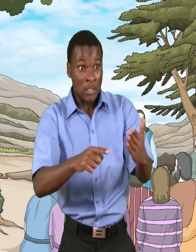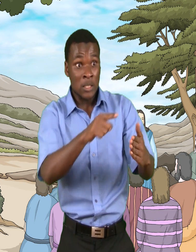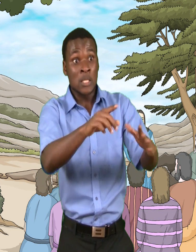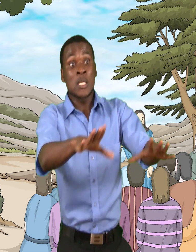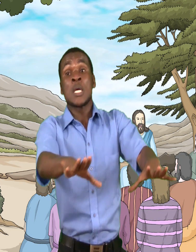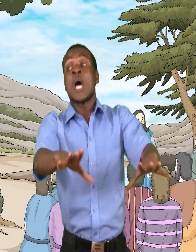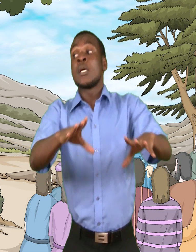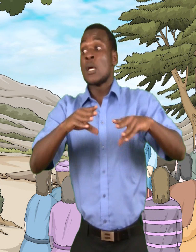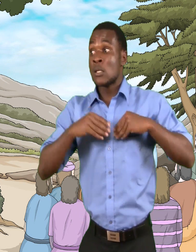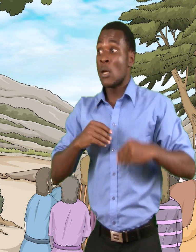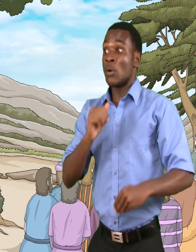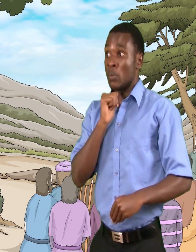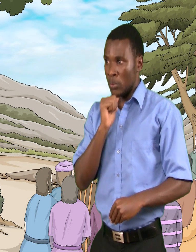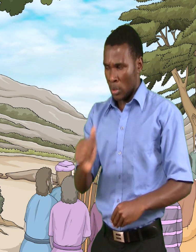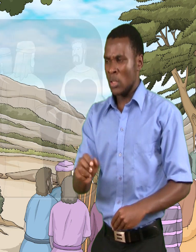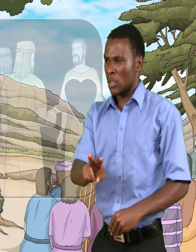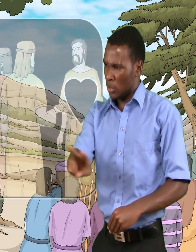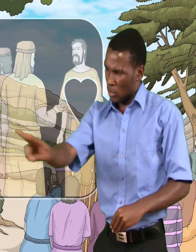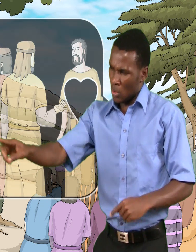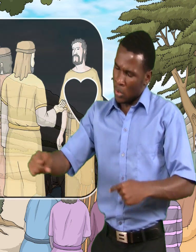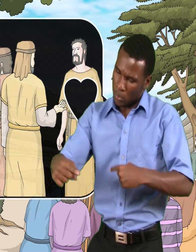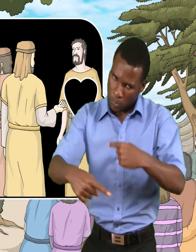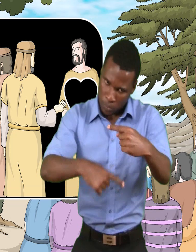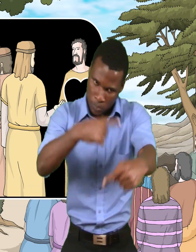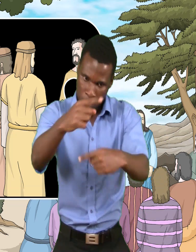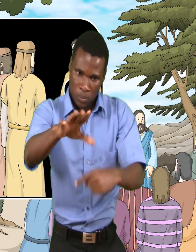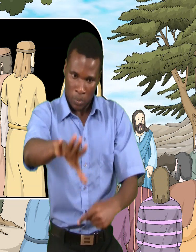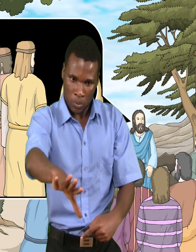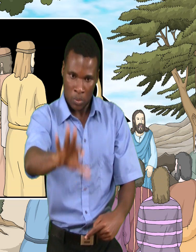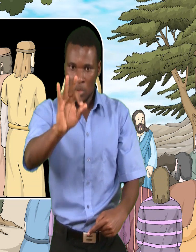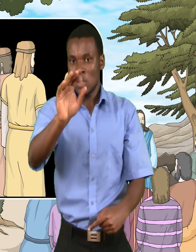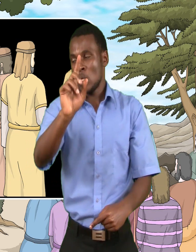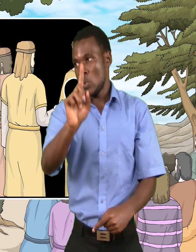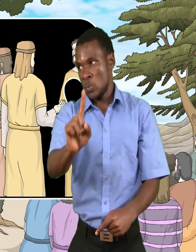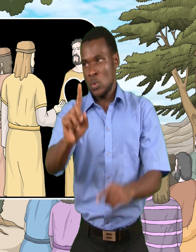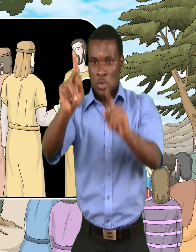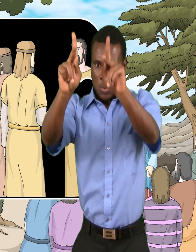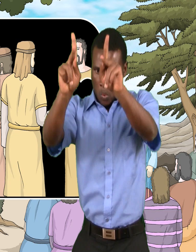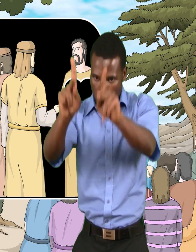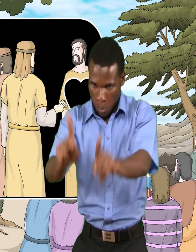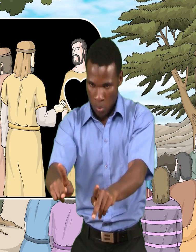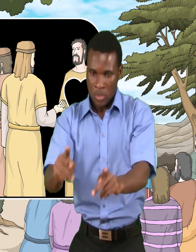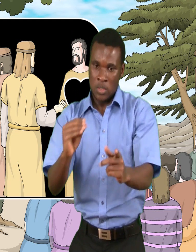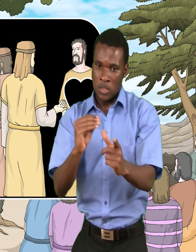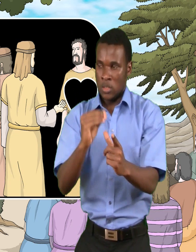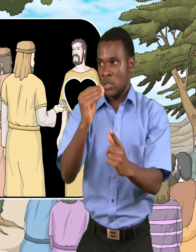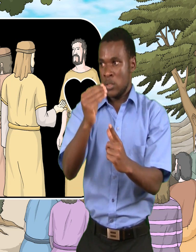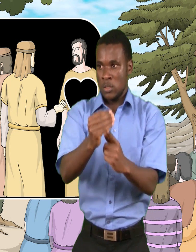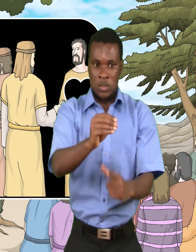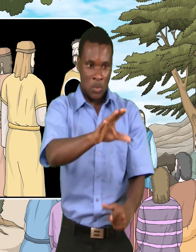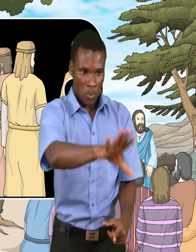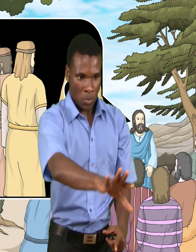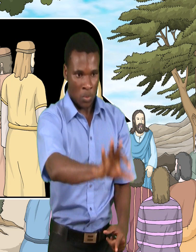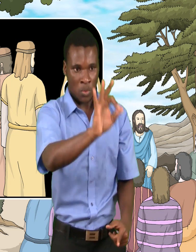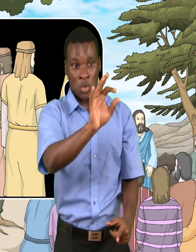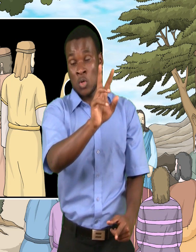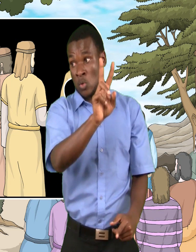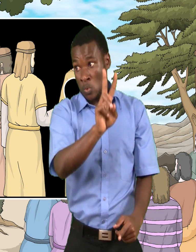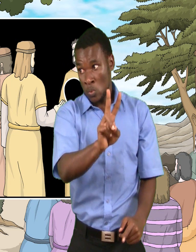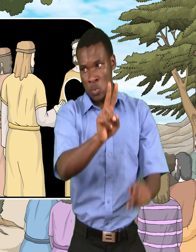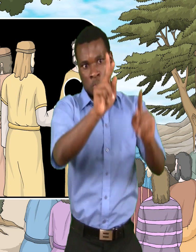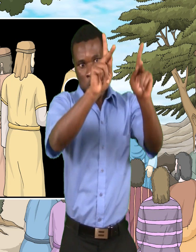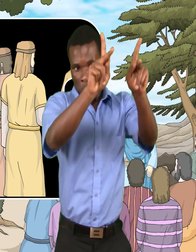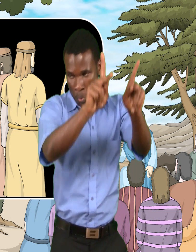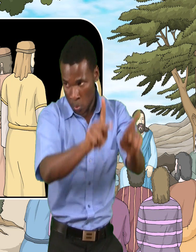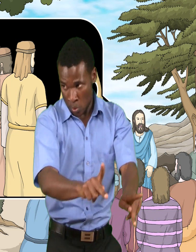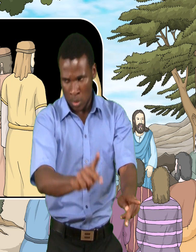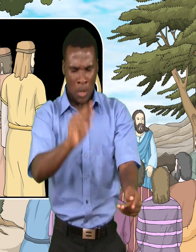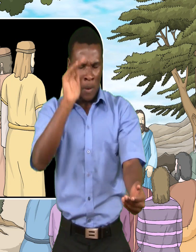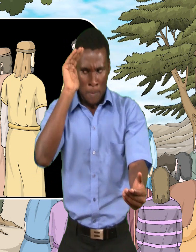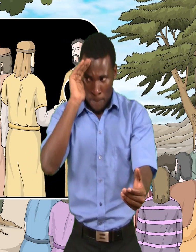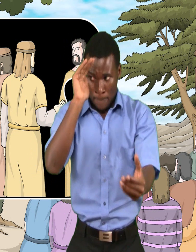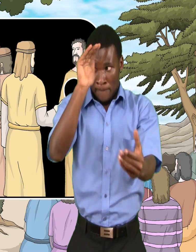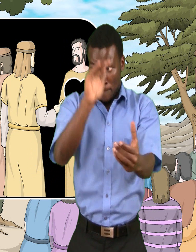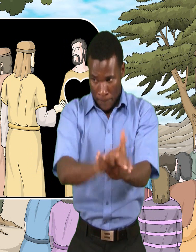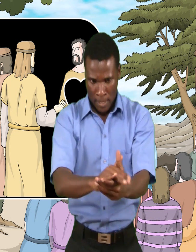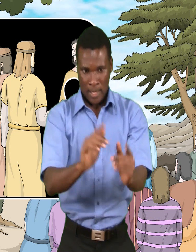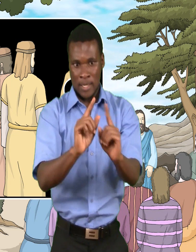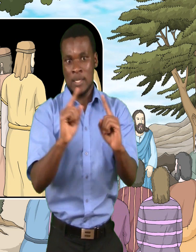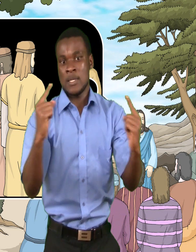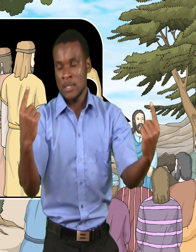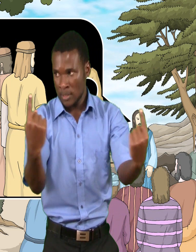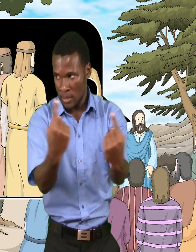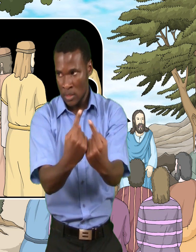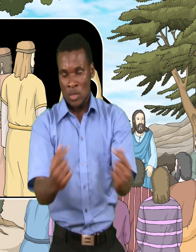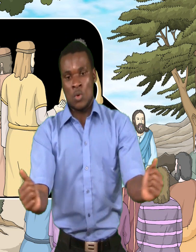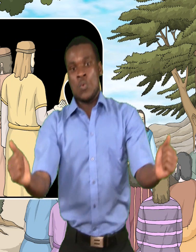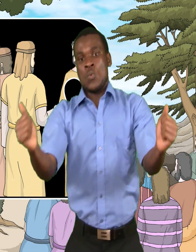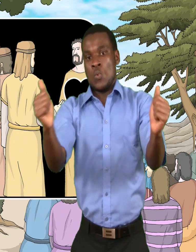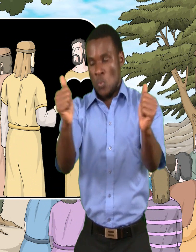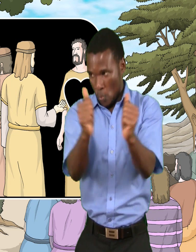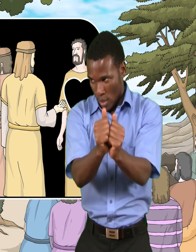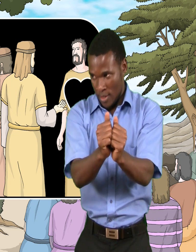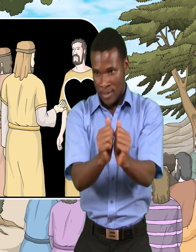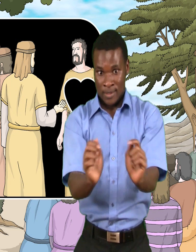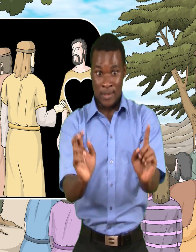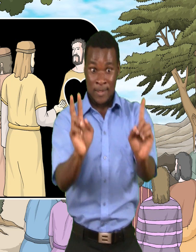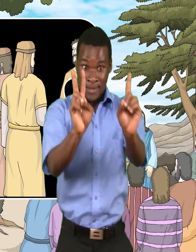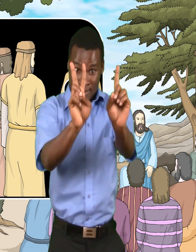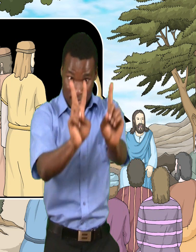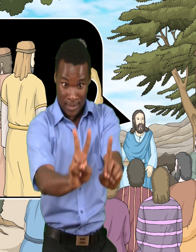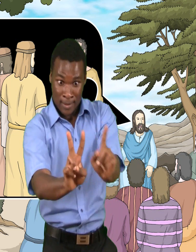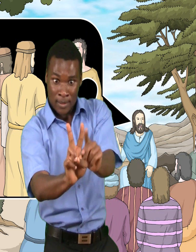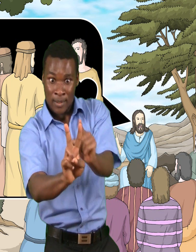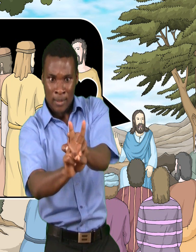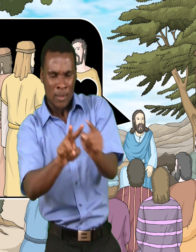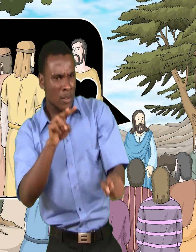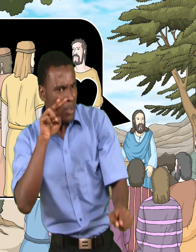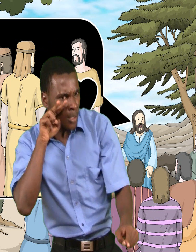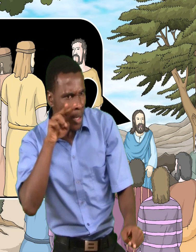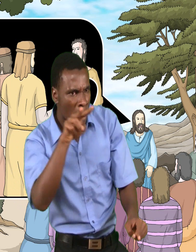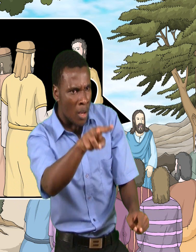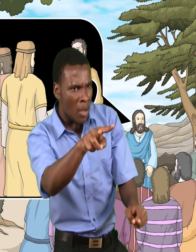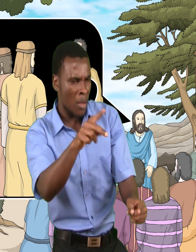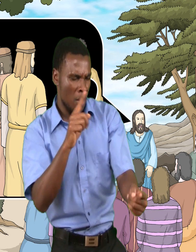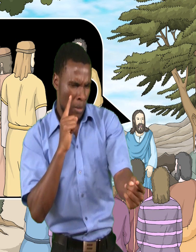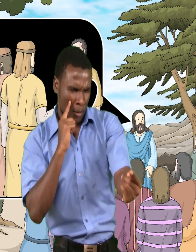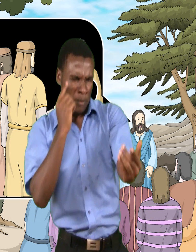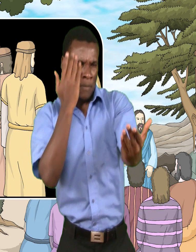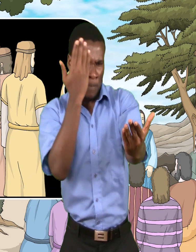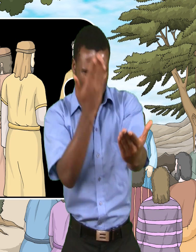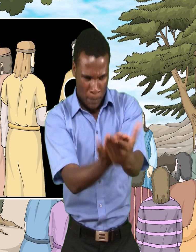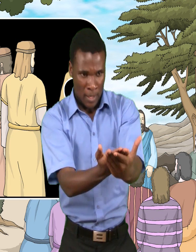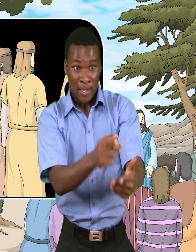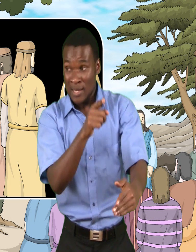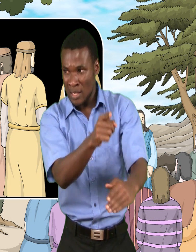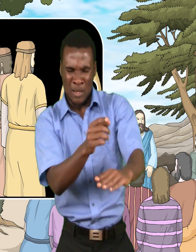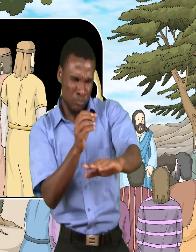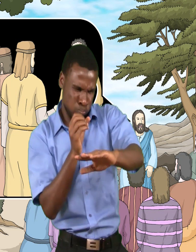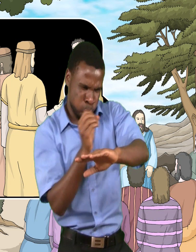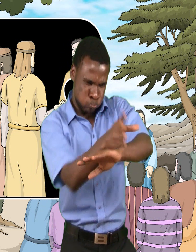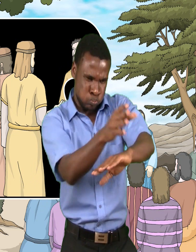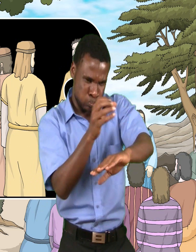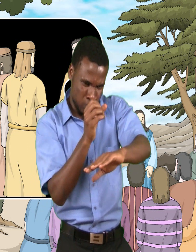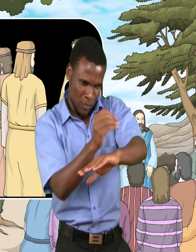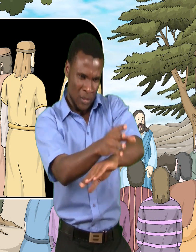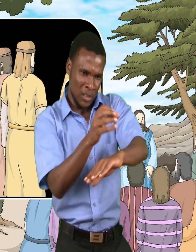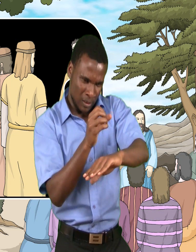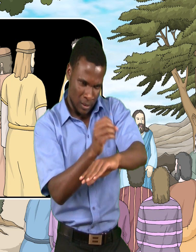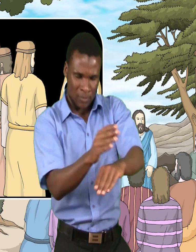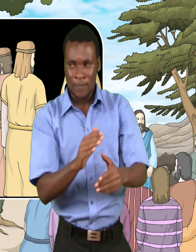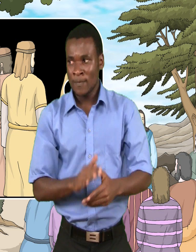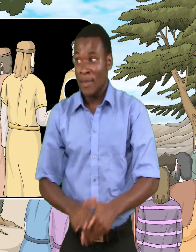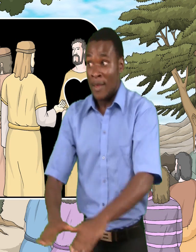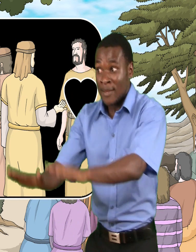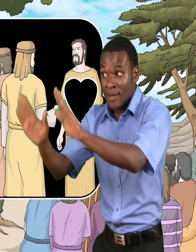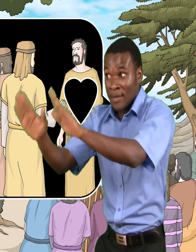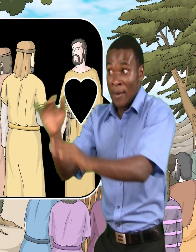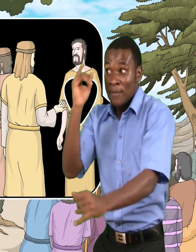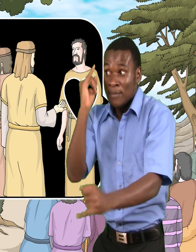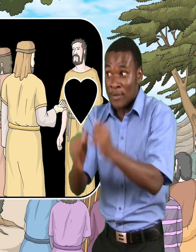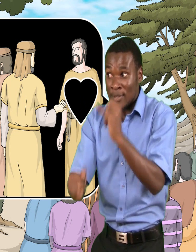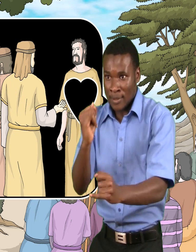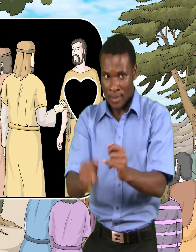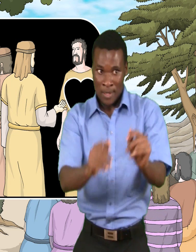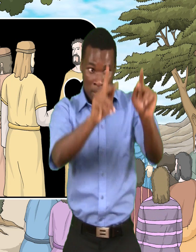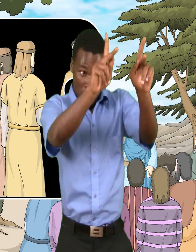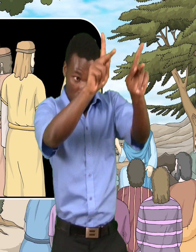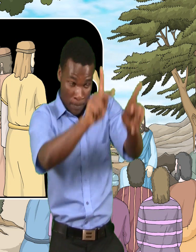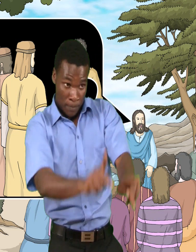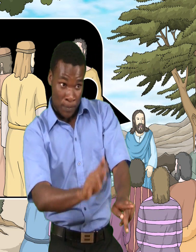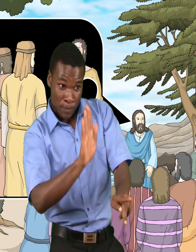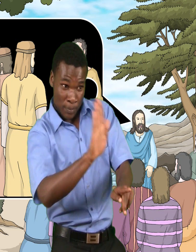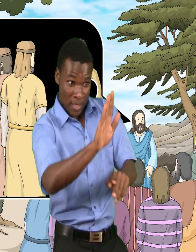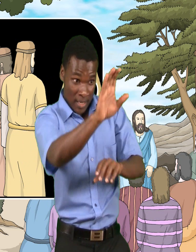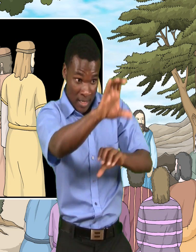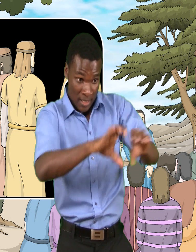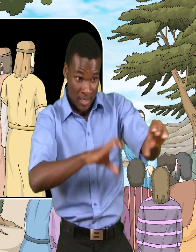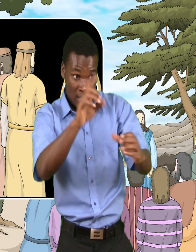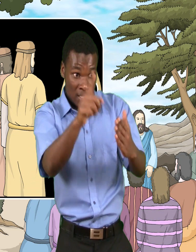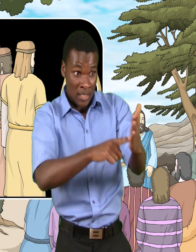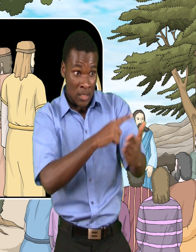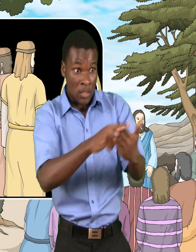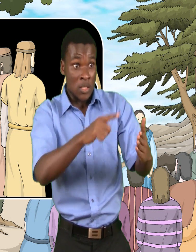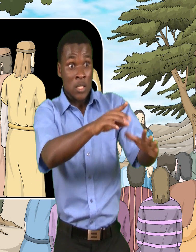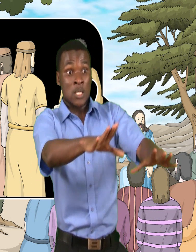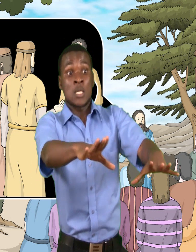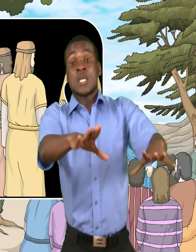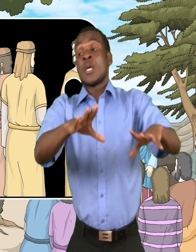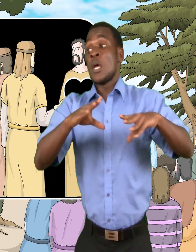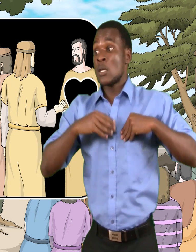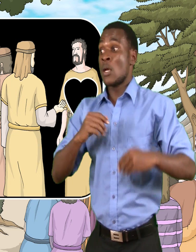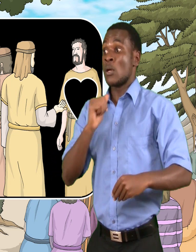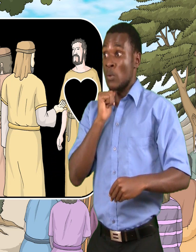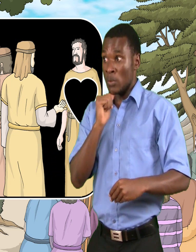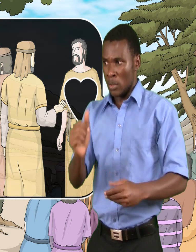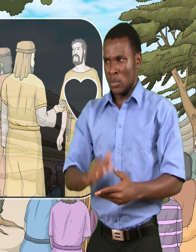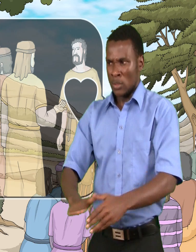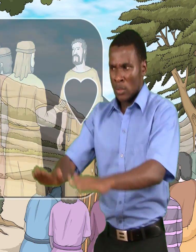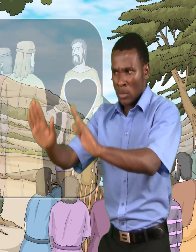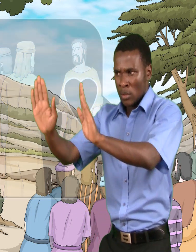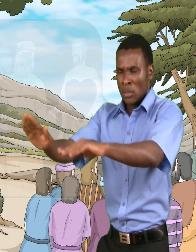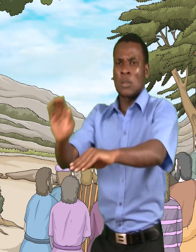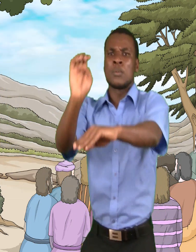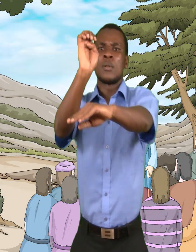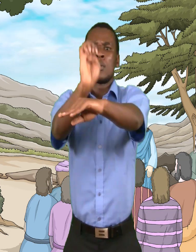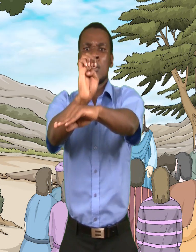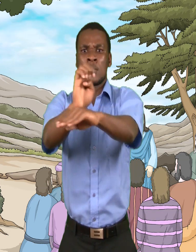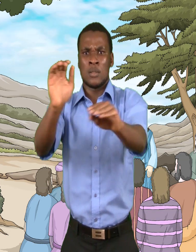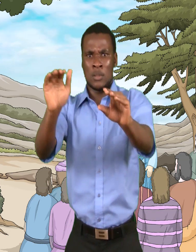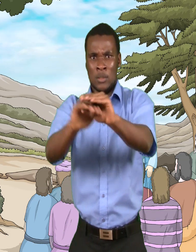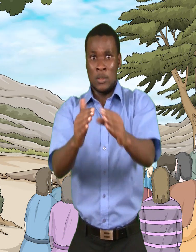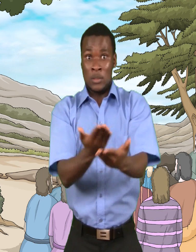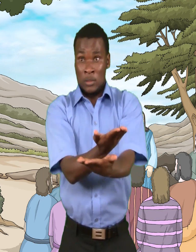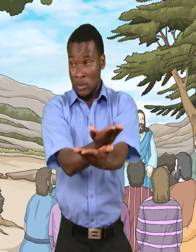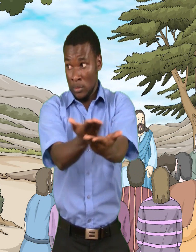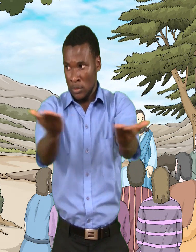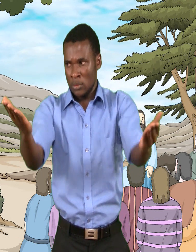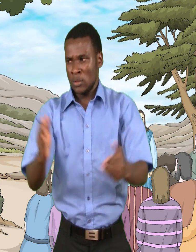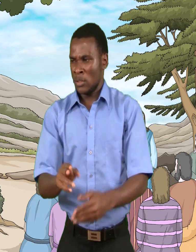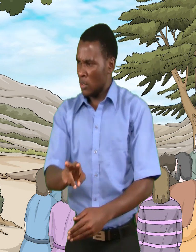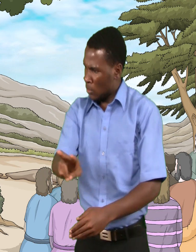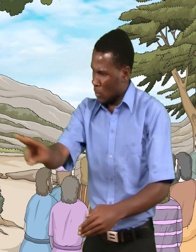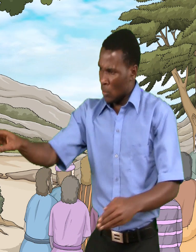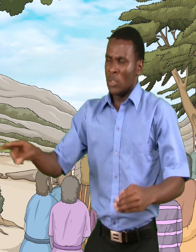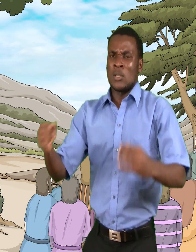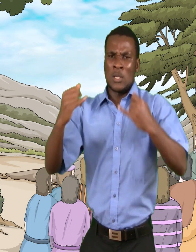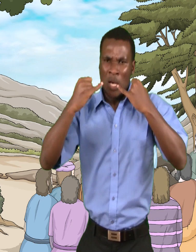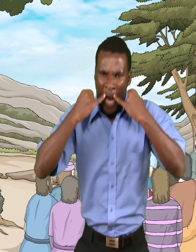If he refuses to listen to them, tell it to the church.